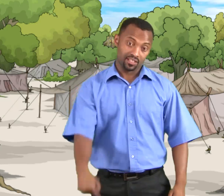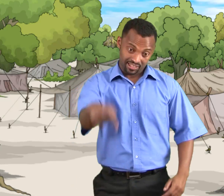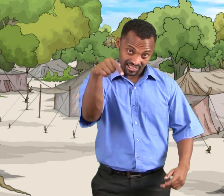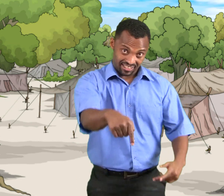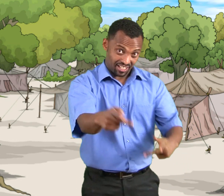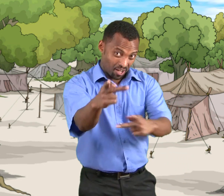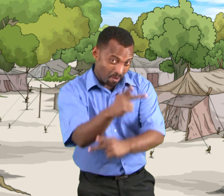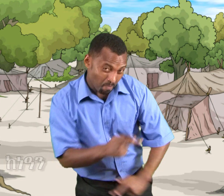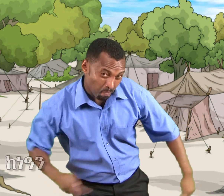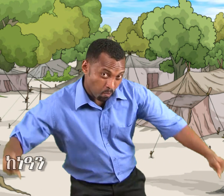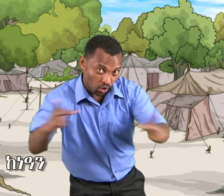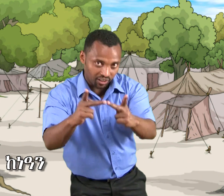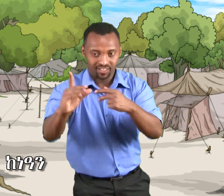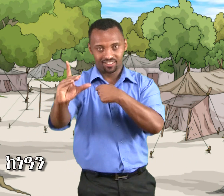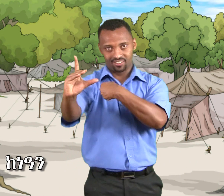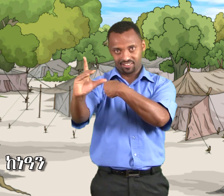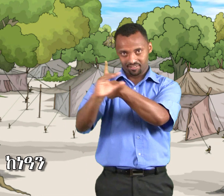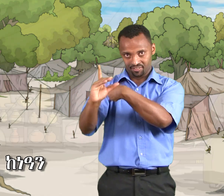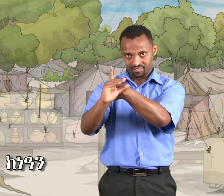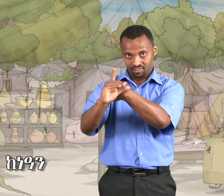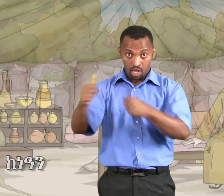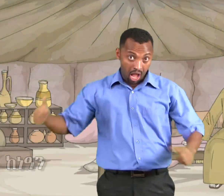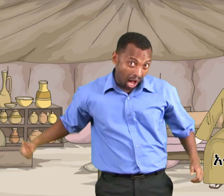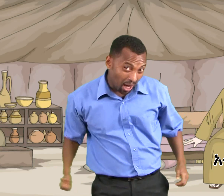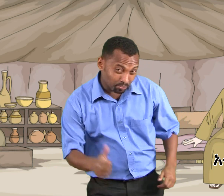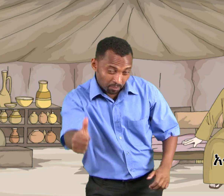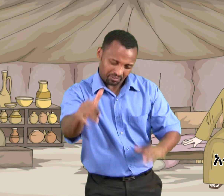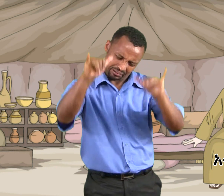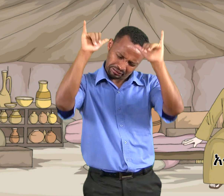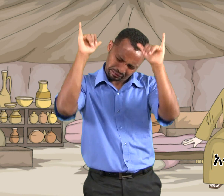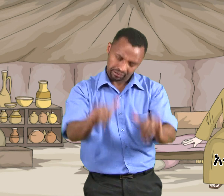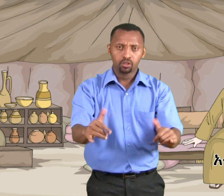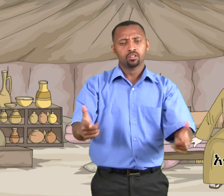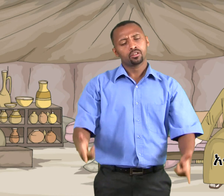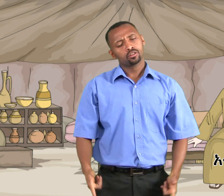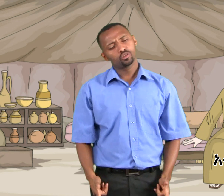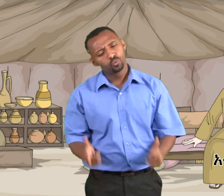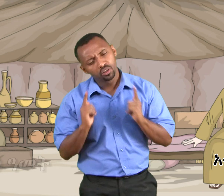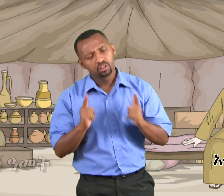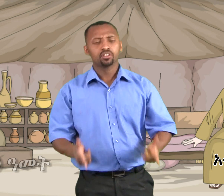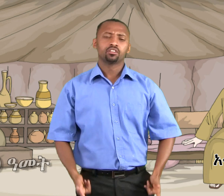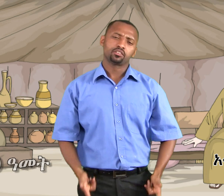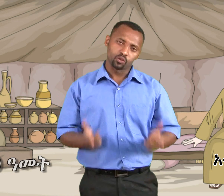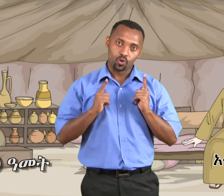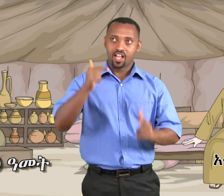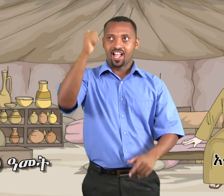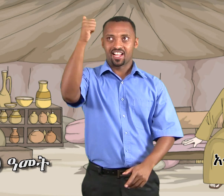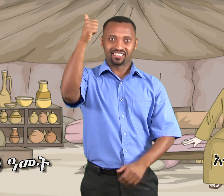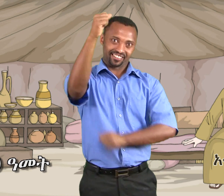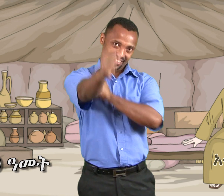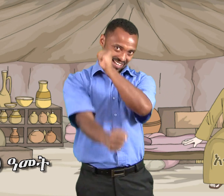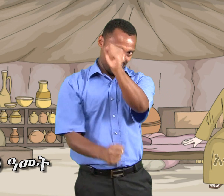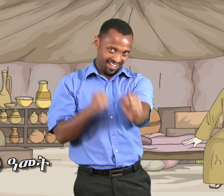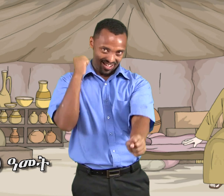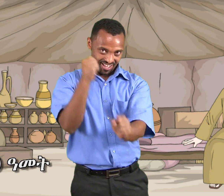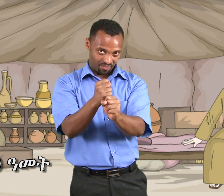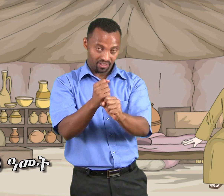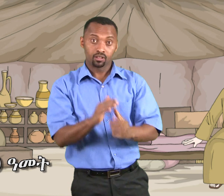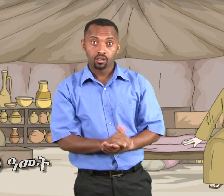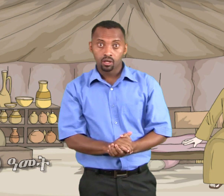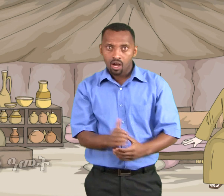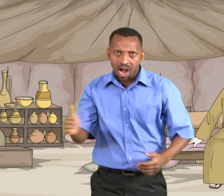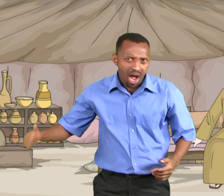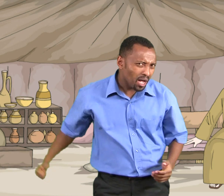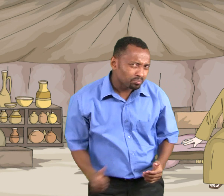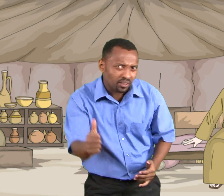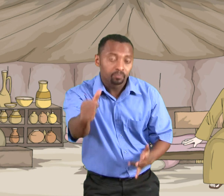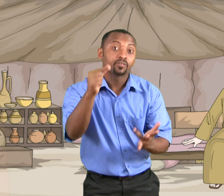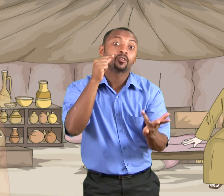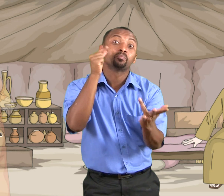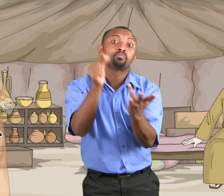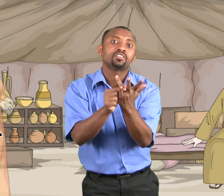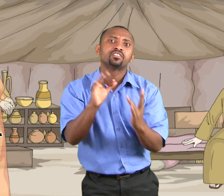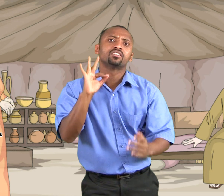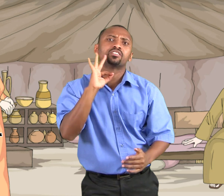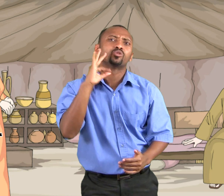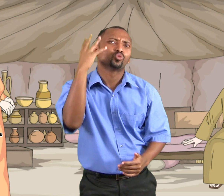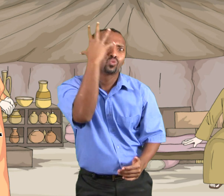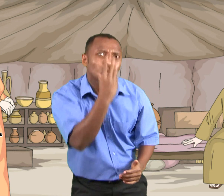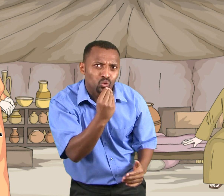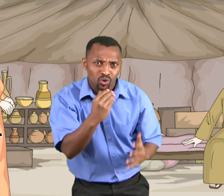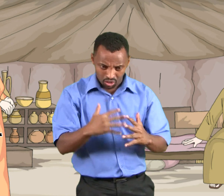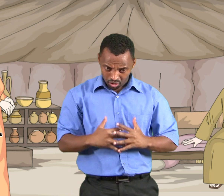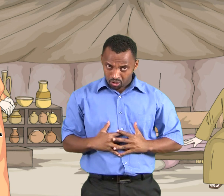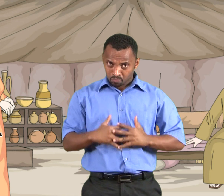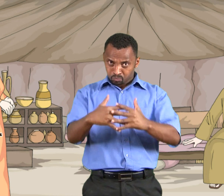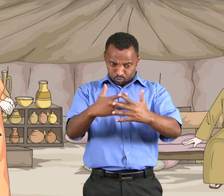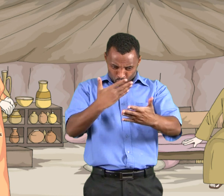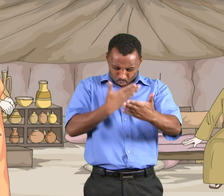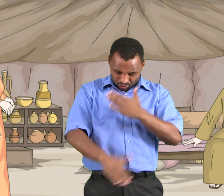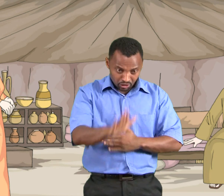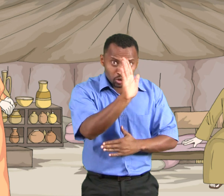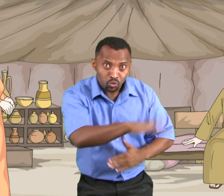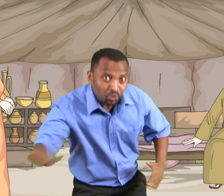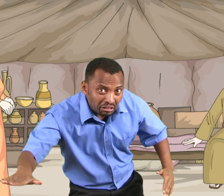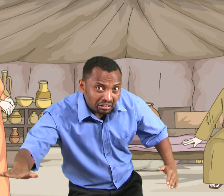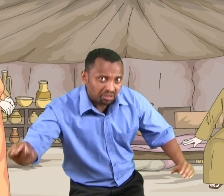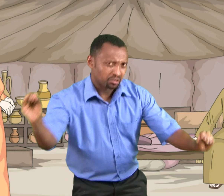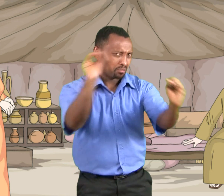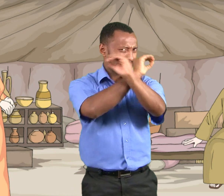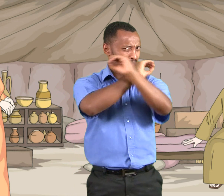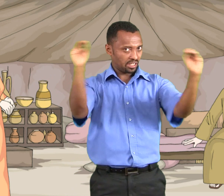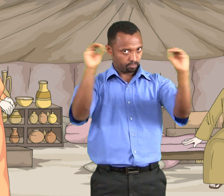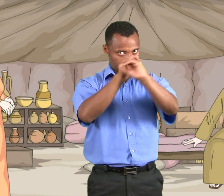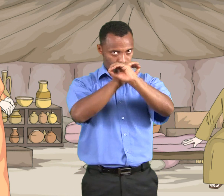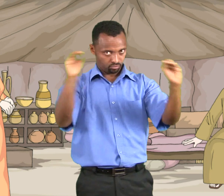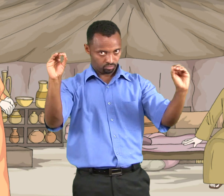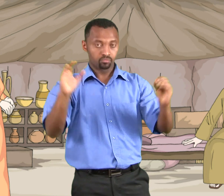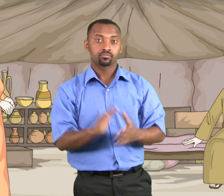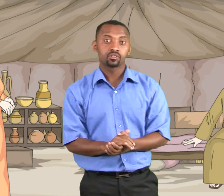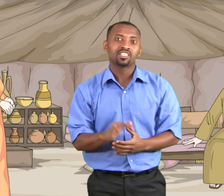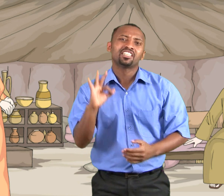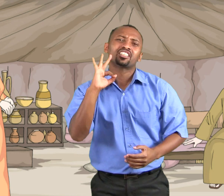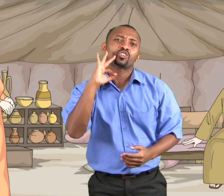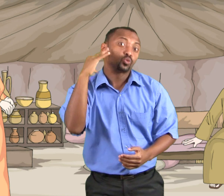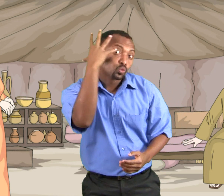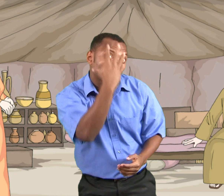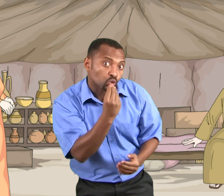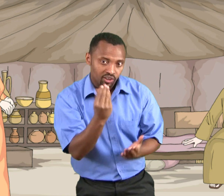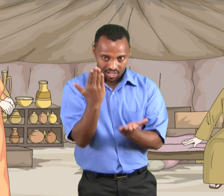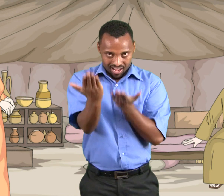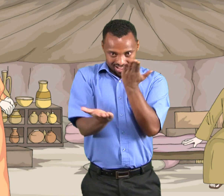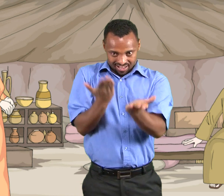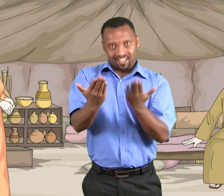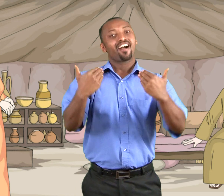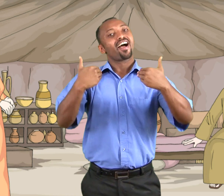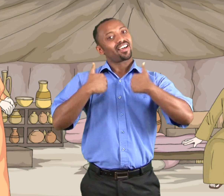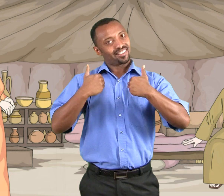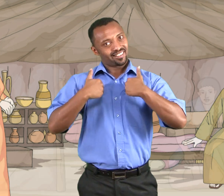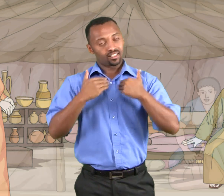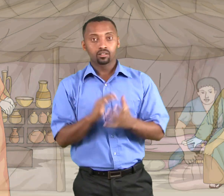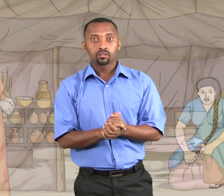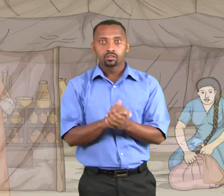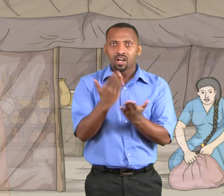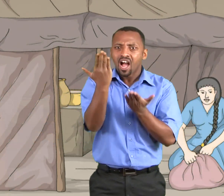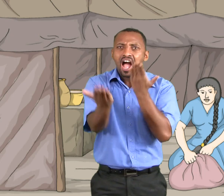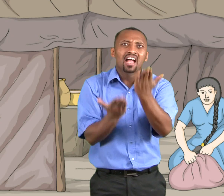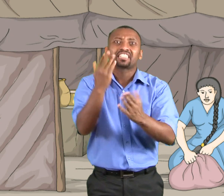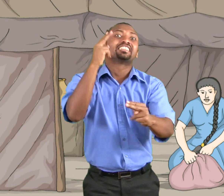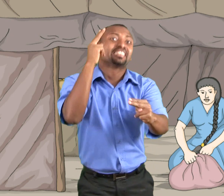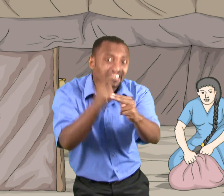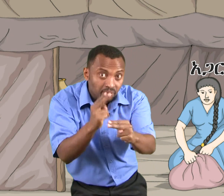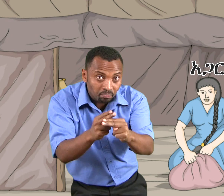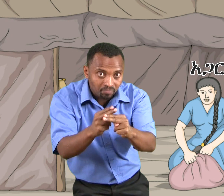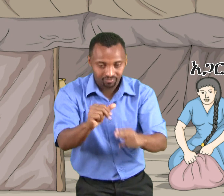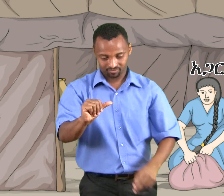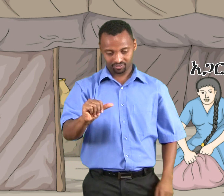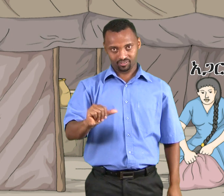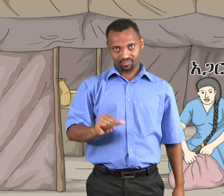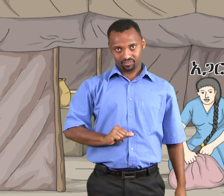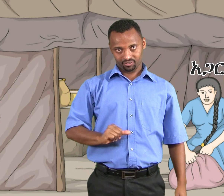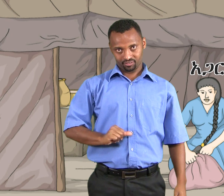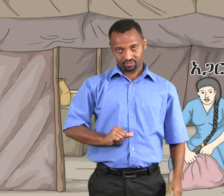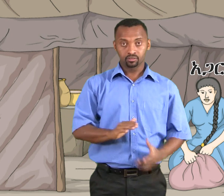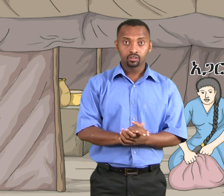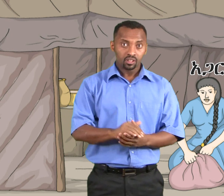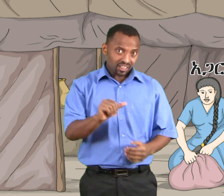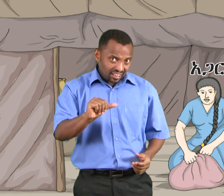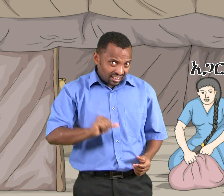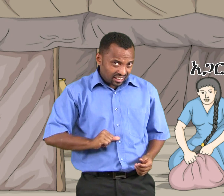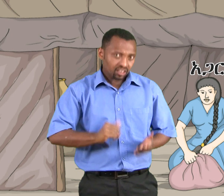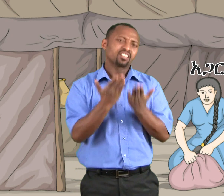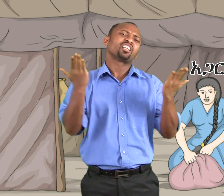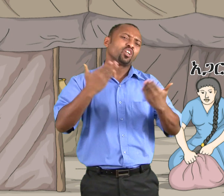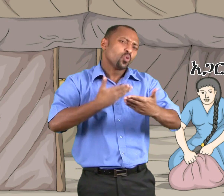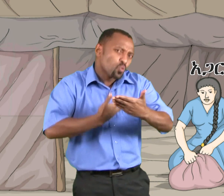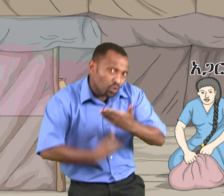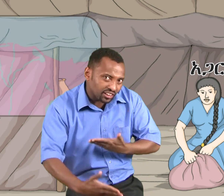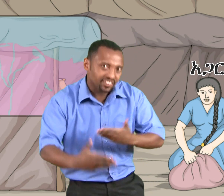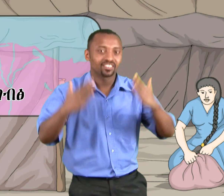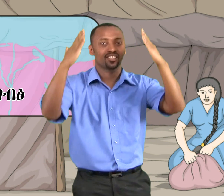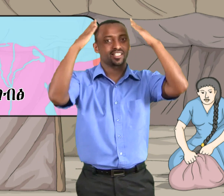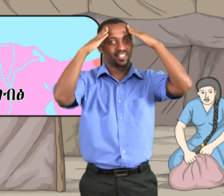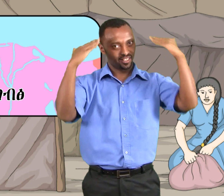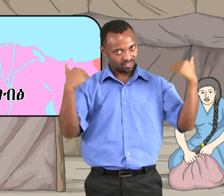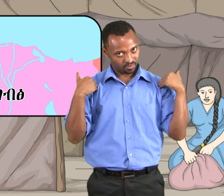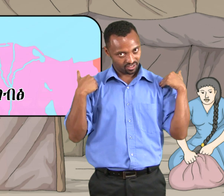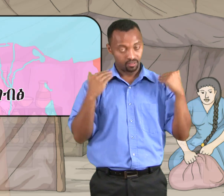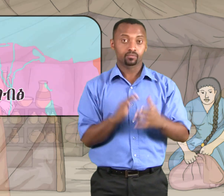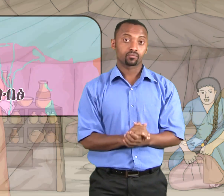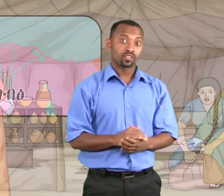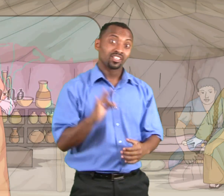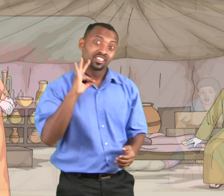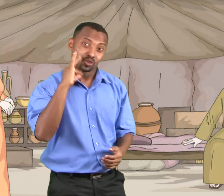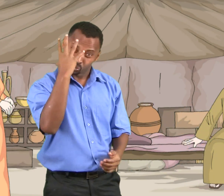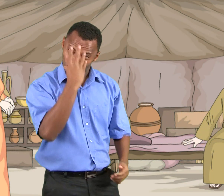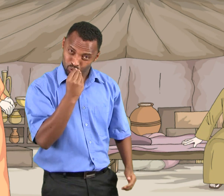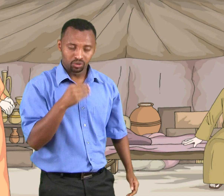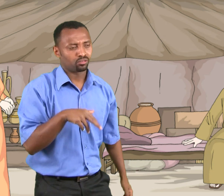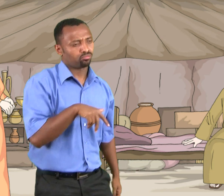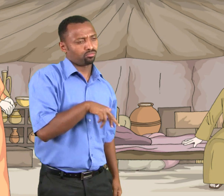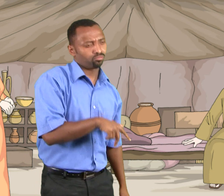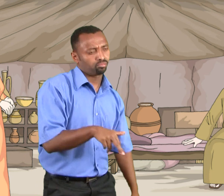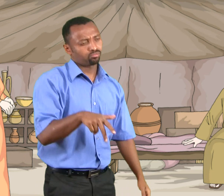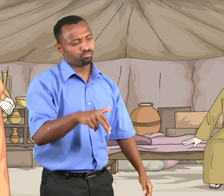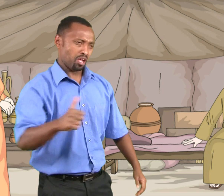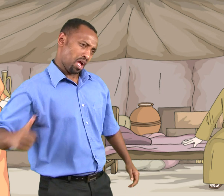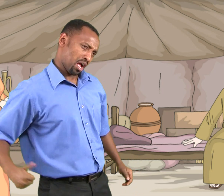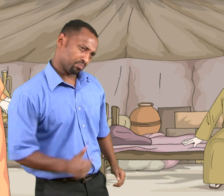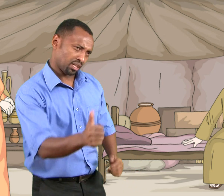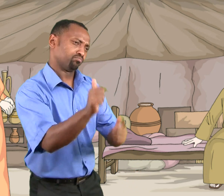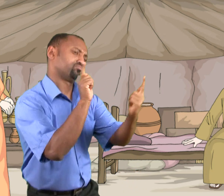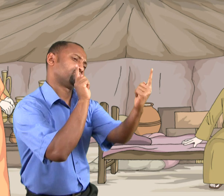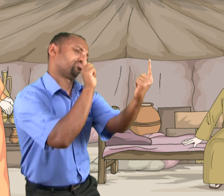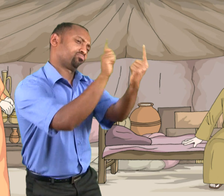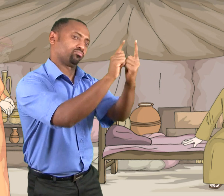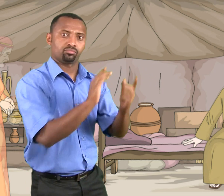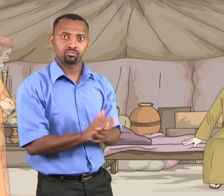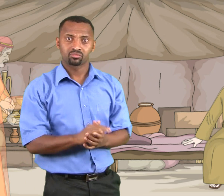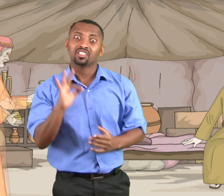Now Abram’s wife Sarai had borne him no children, but she had an Egyptian maidservant named Hagar.